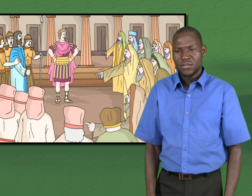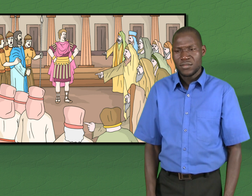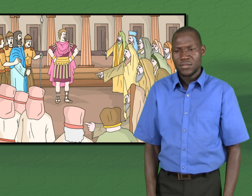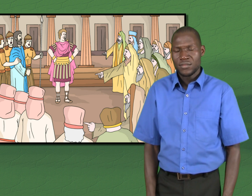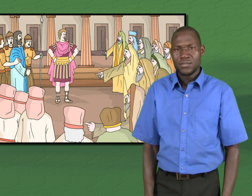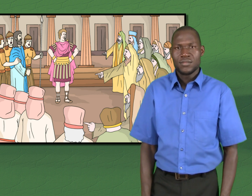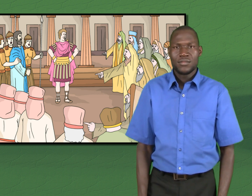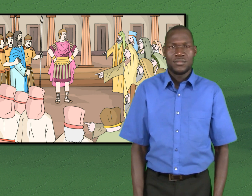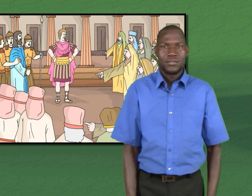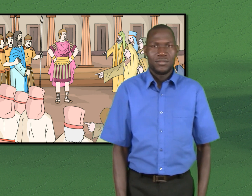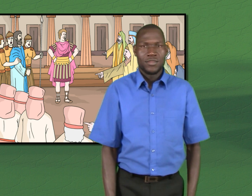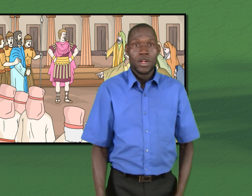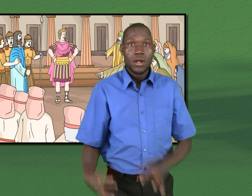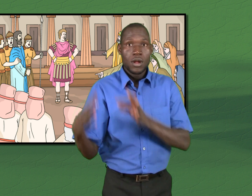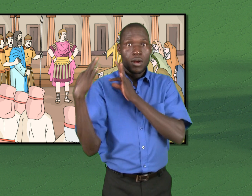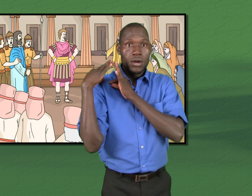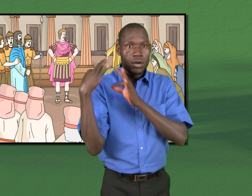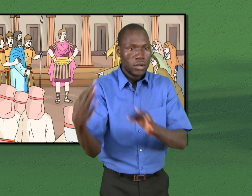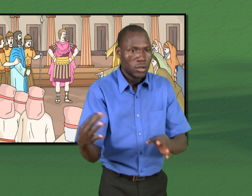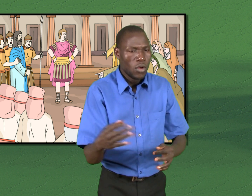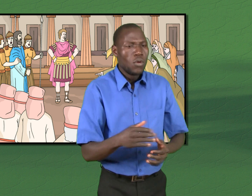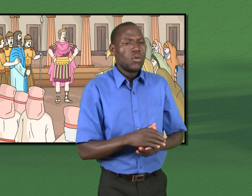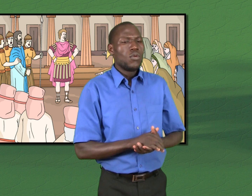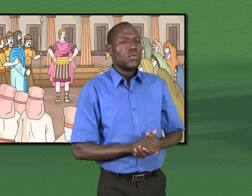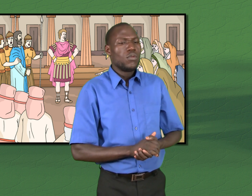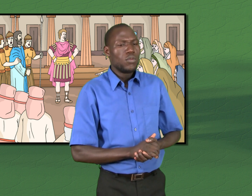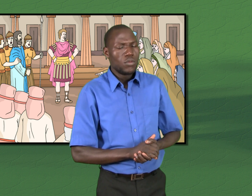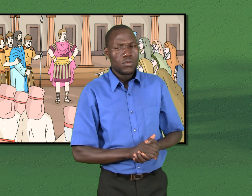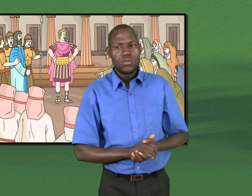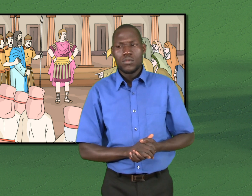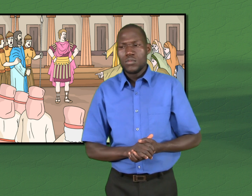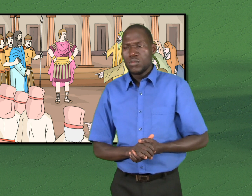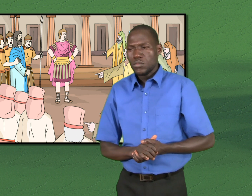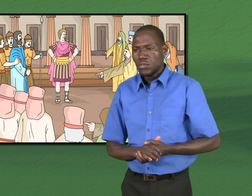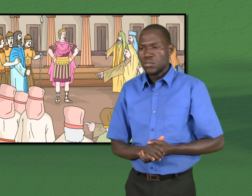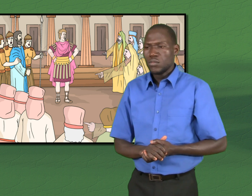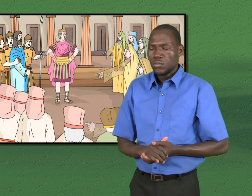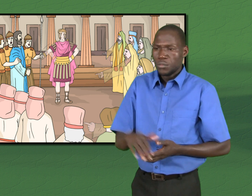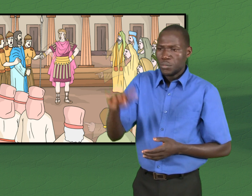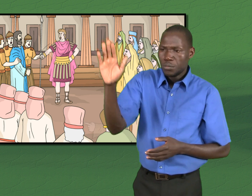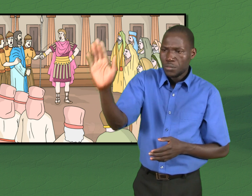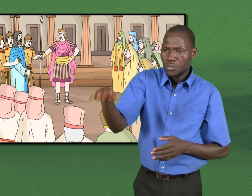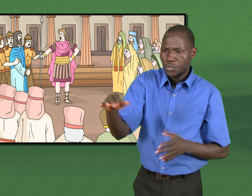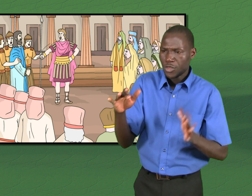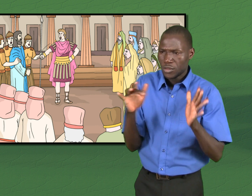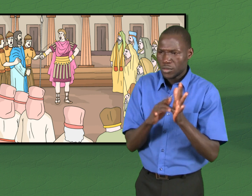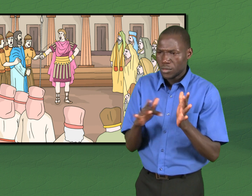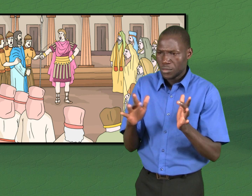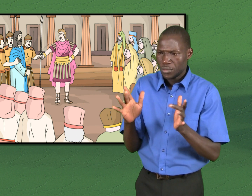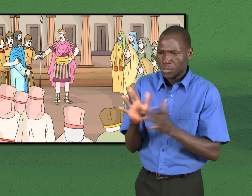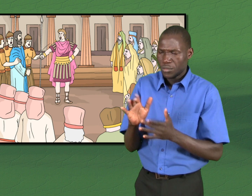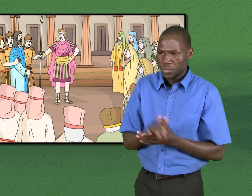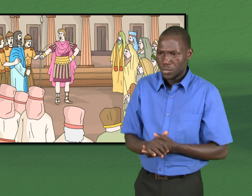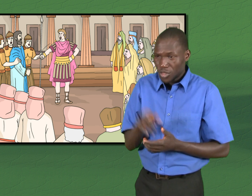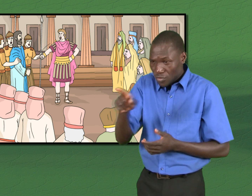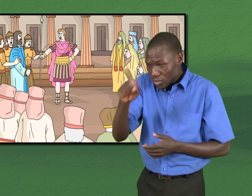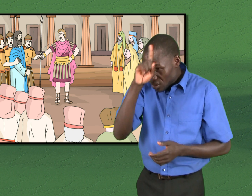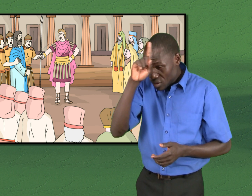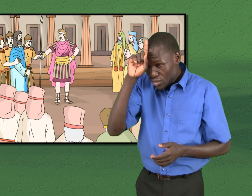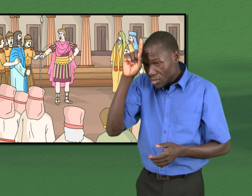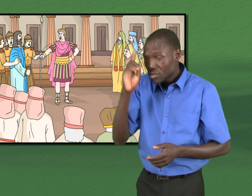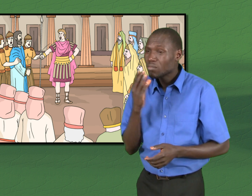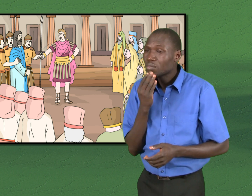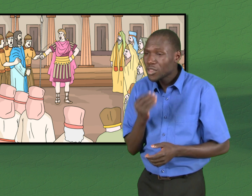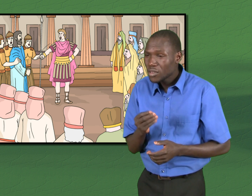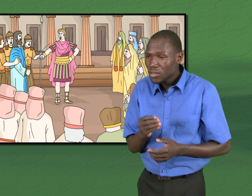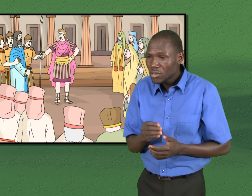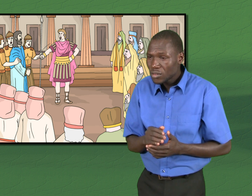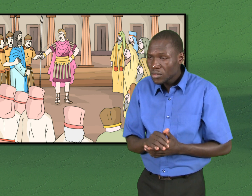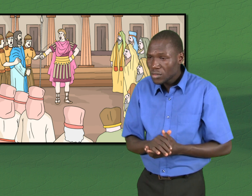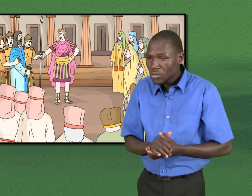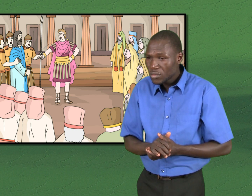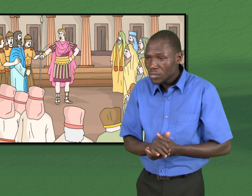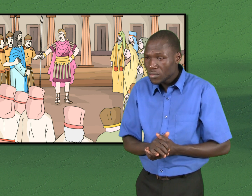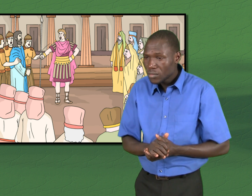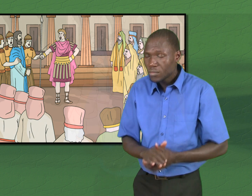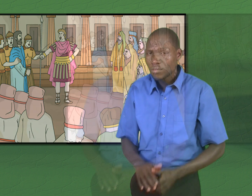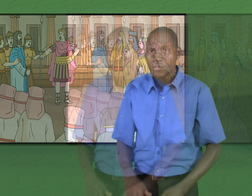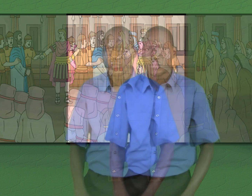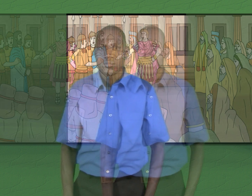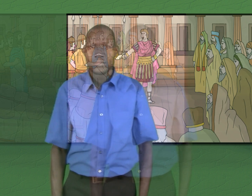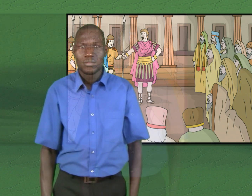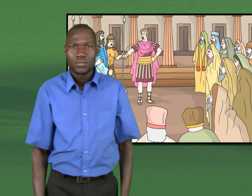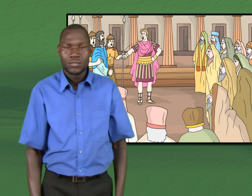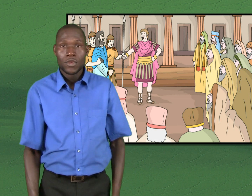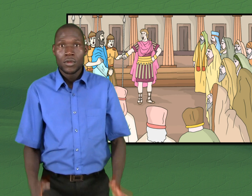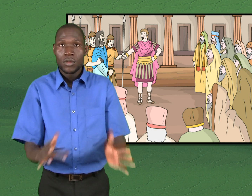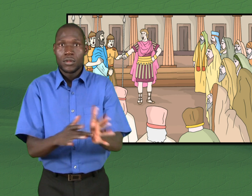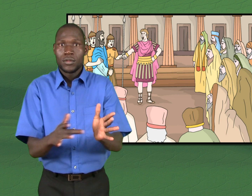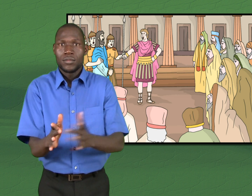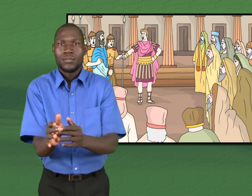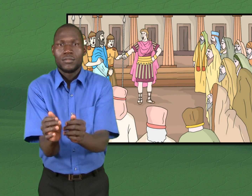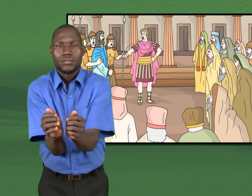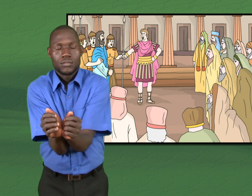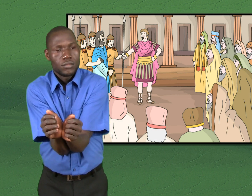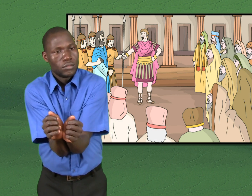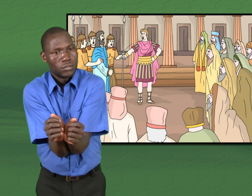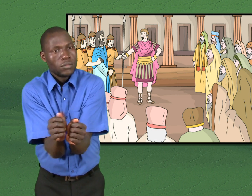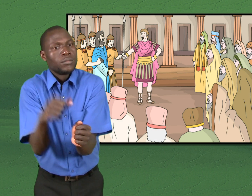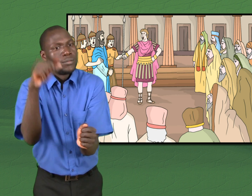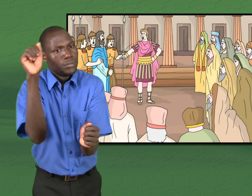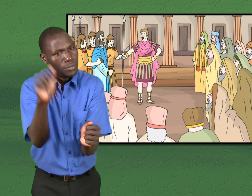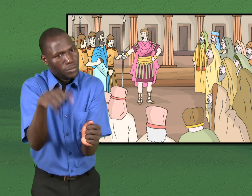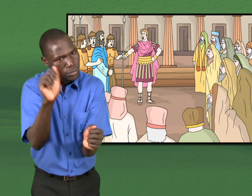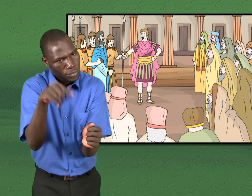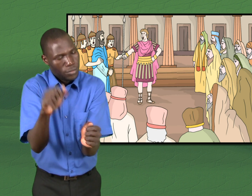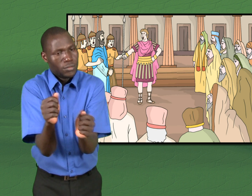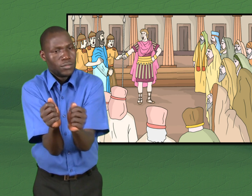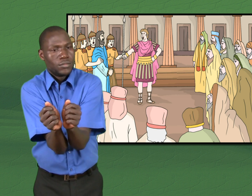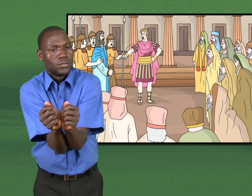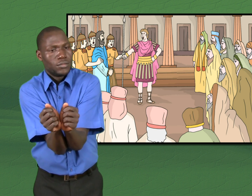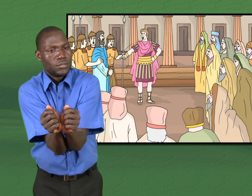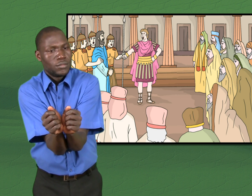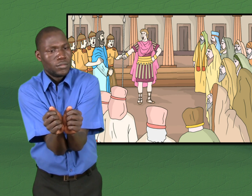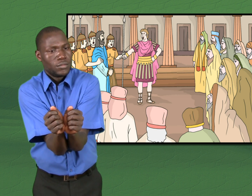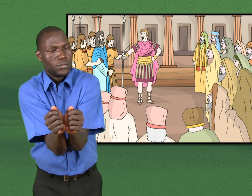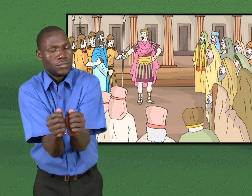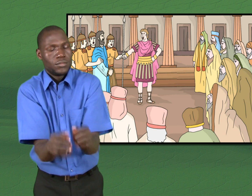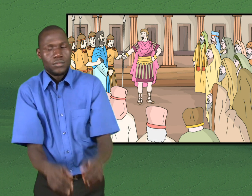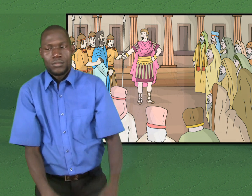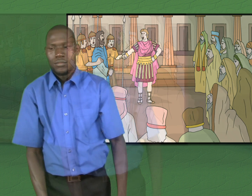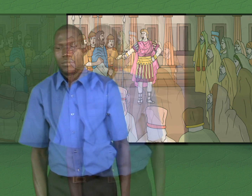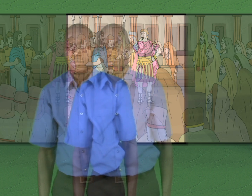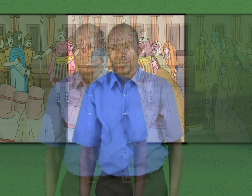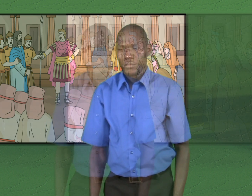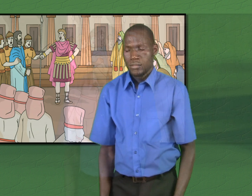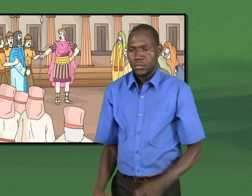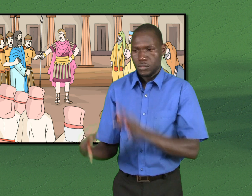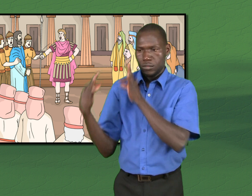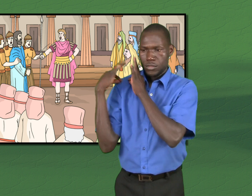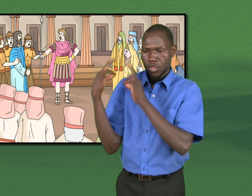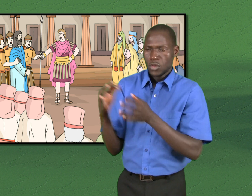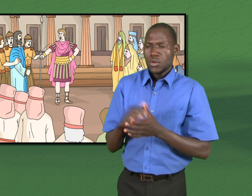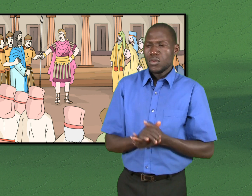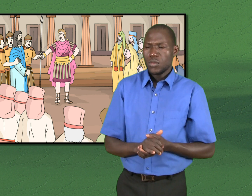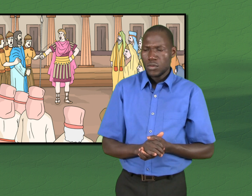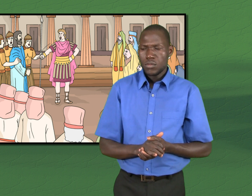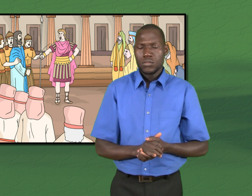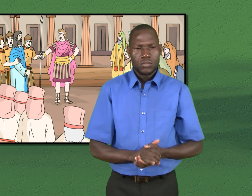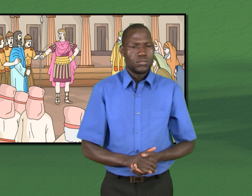So Pilate asked Him, “Are You the King of the Jews?” “You have said so,” Jesus replied.